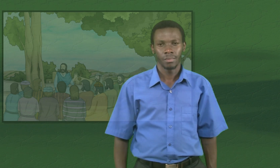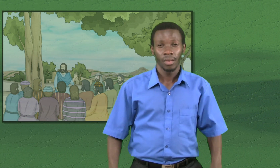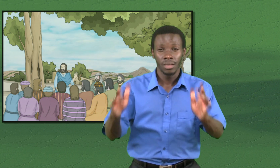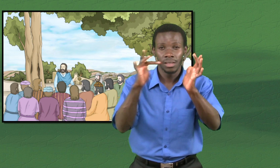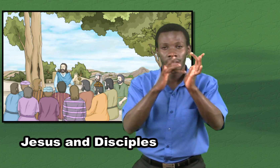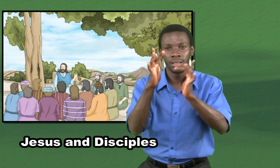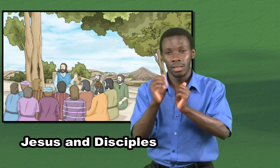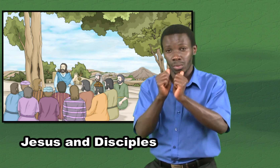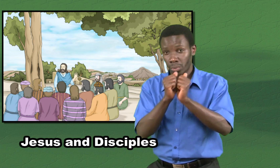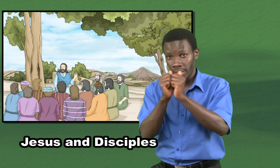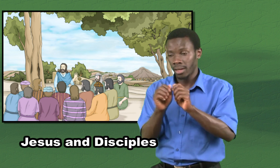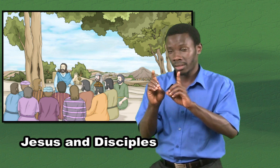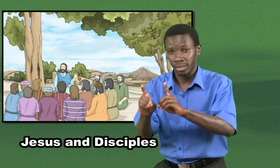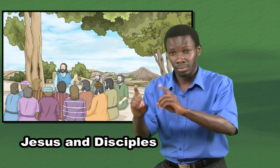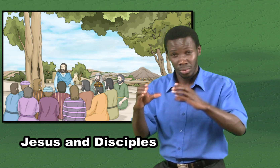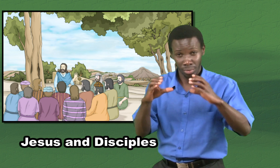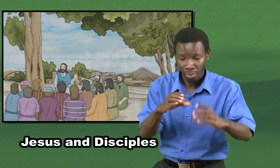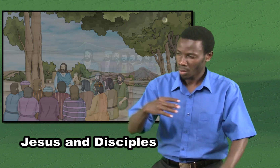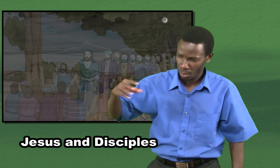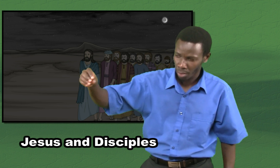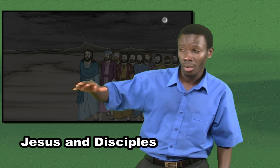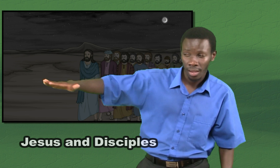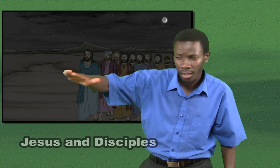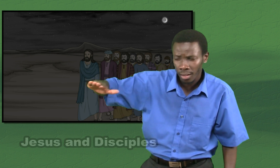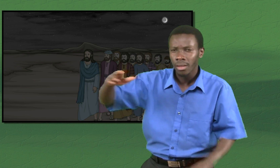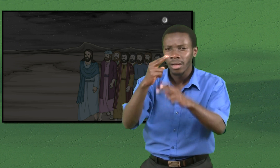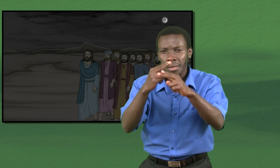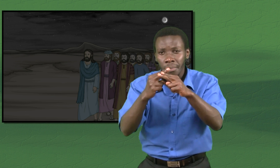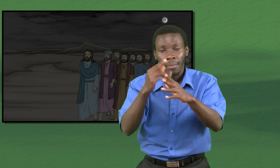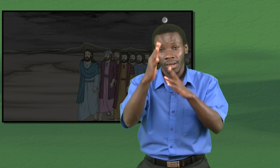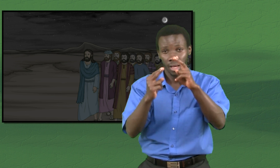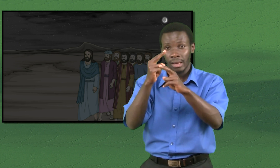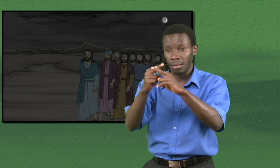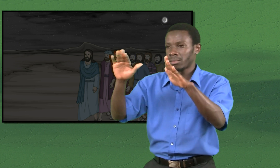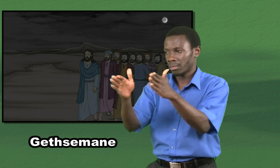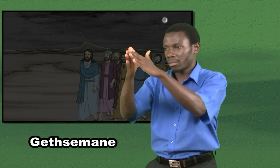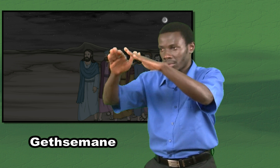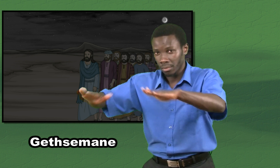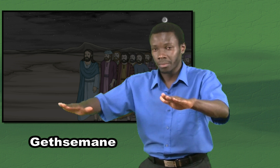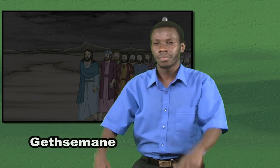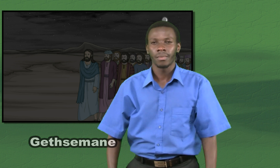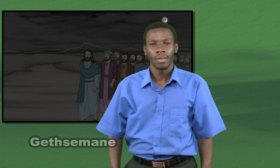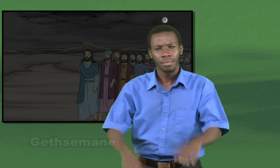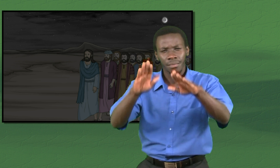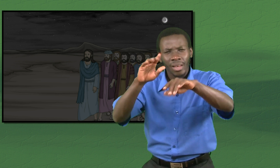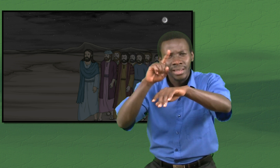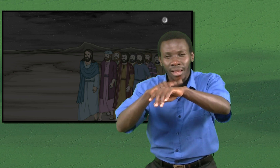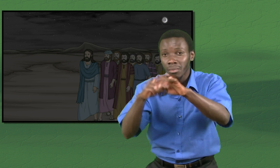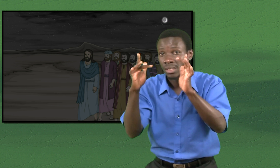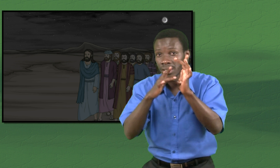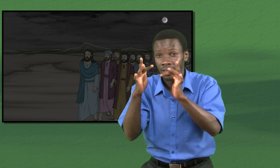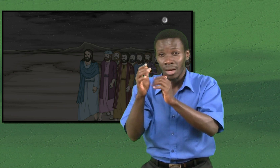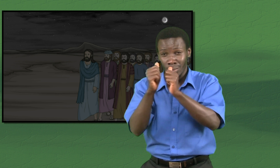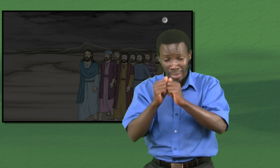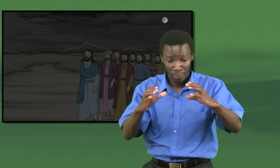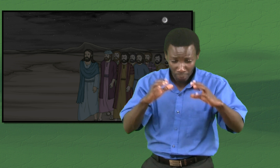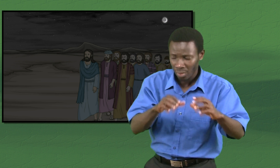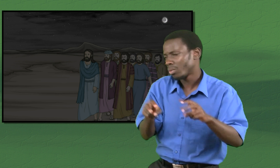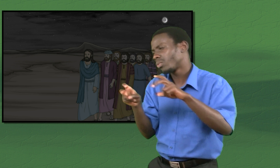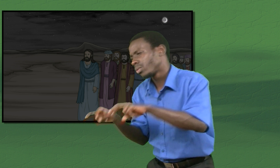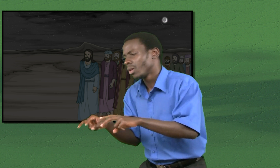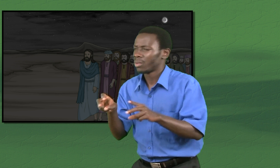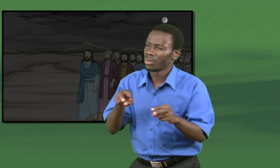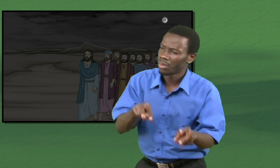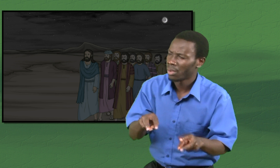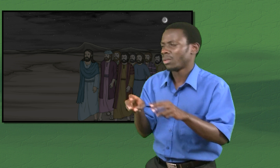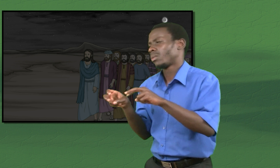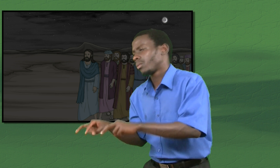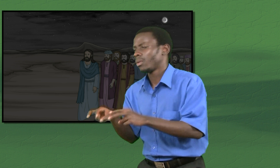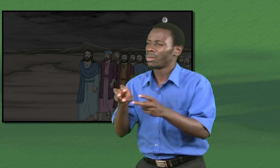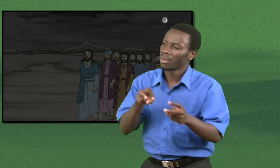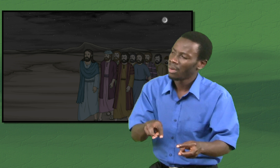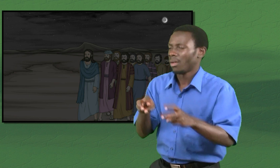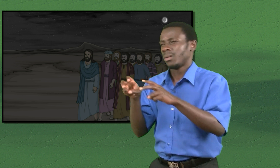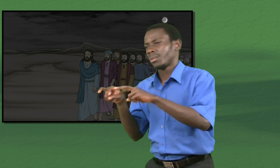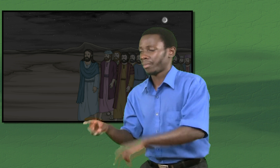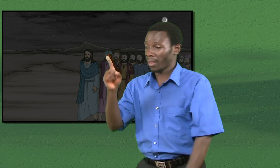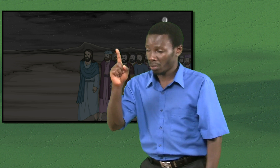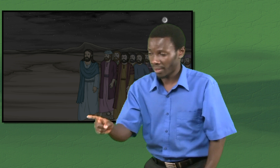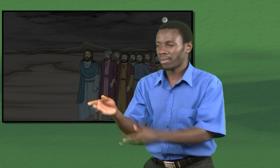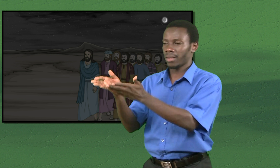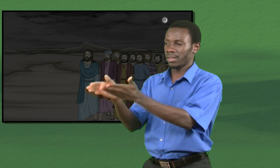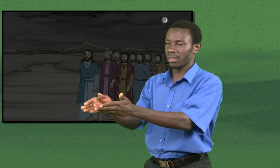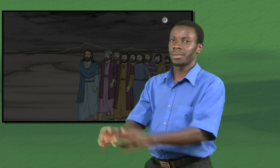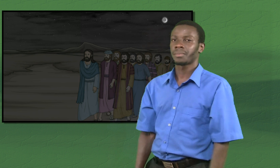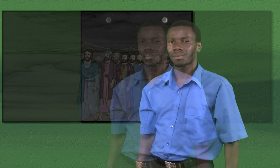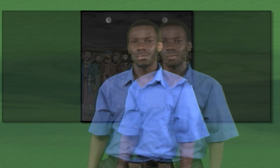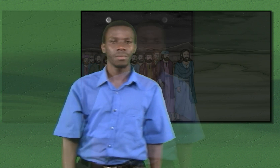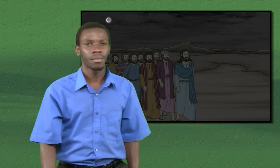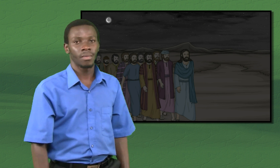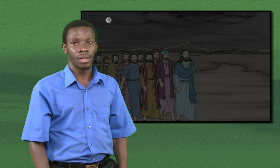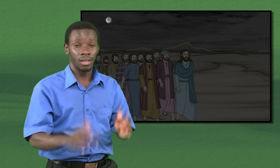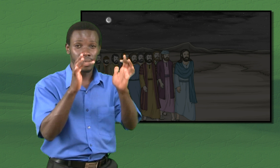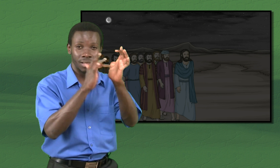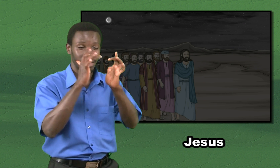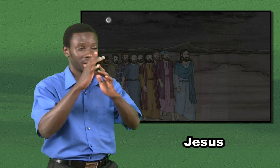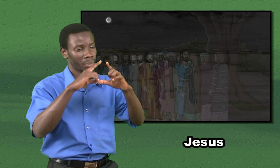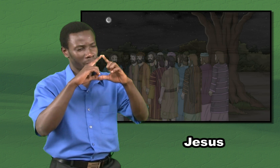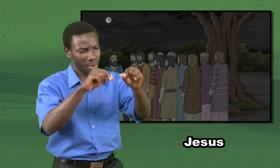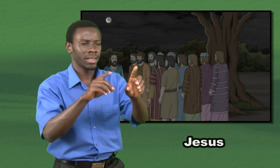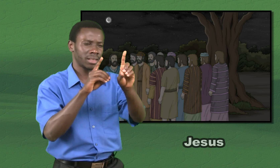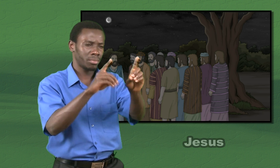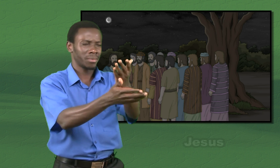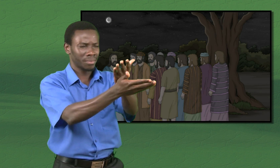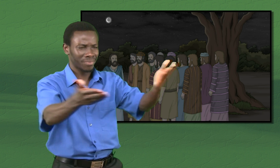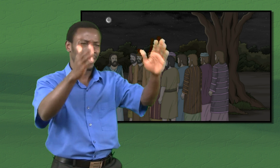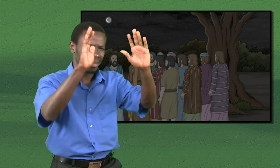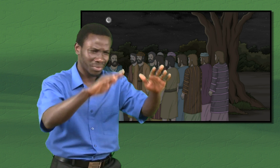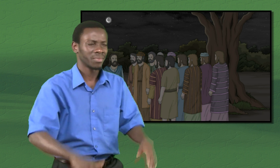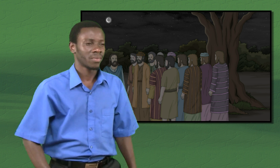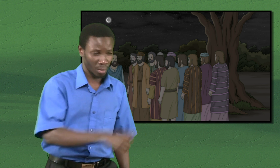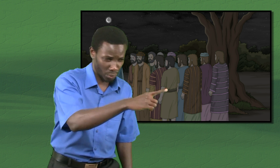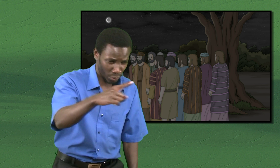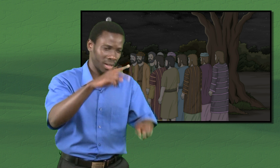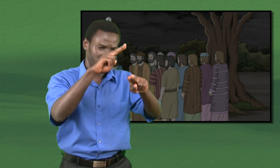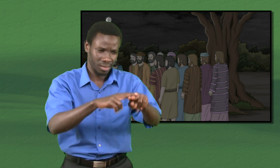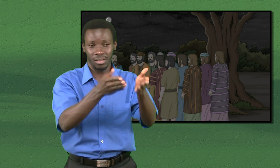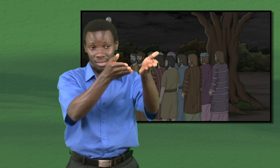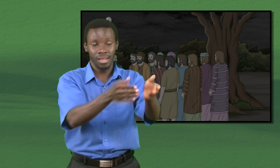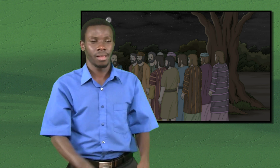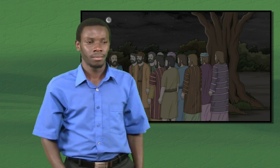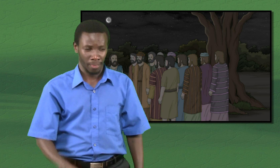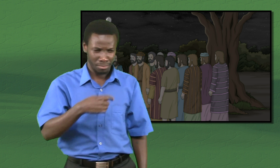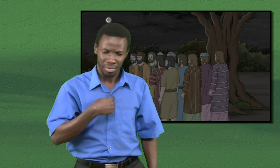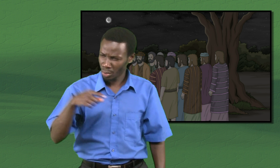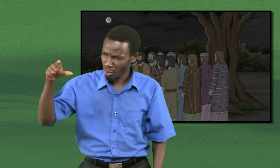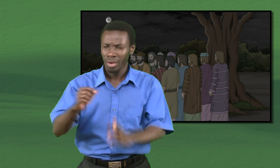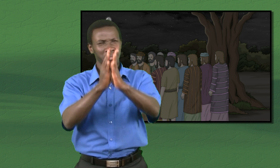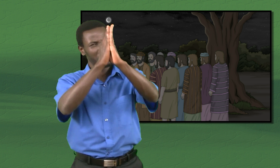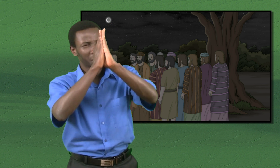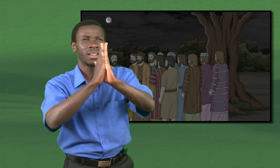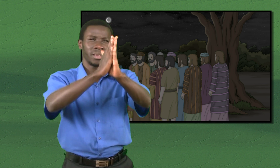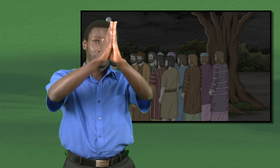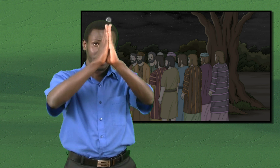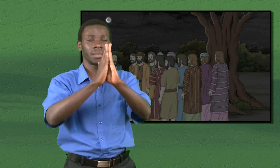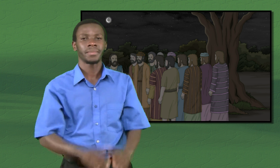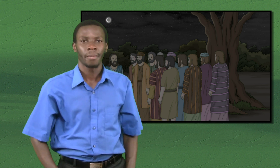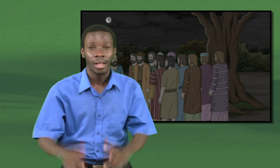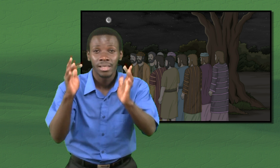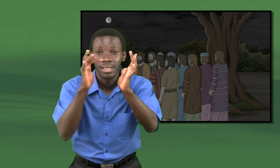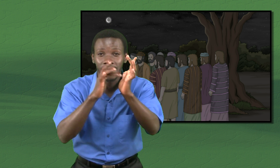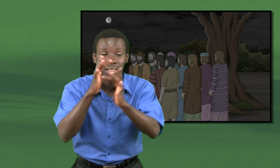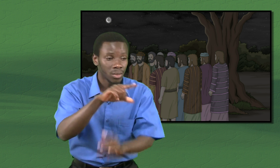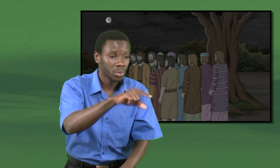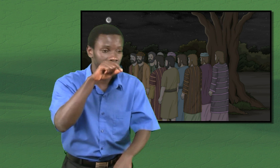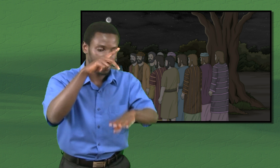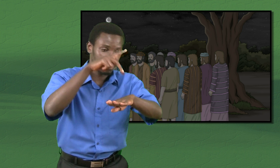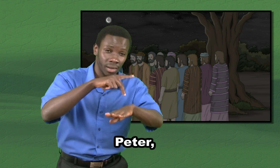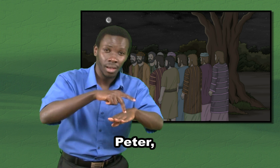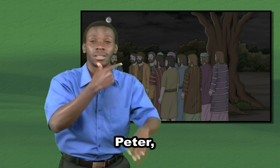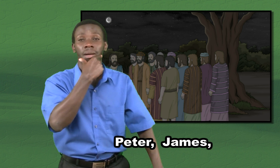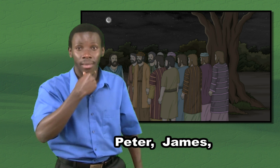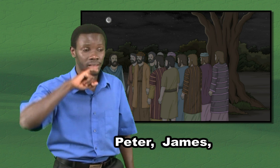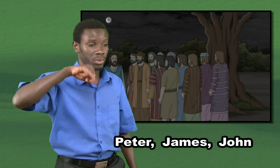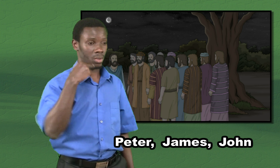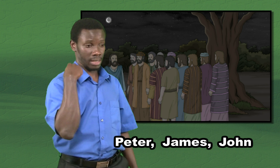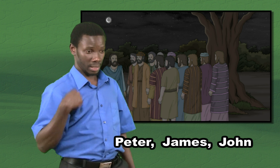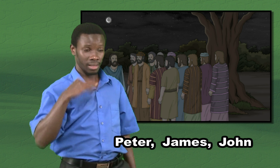At that time Jesus went with His disciples to a place called Gethsemane, and He told them, “Sit here while I go over there and pray.”